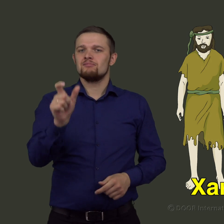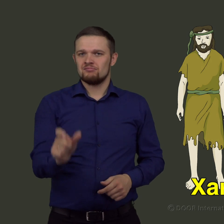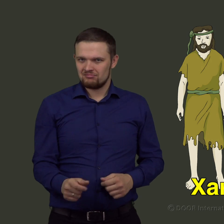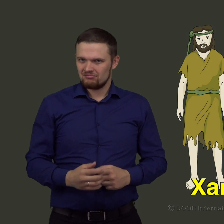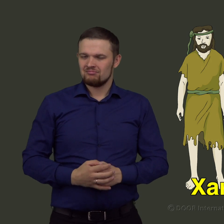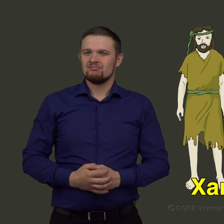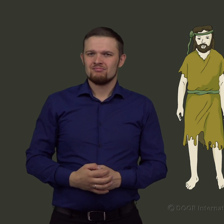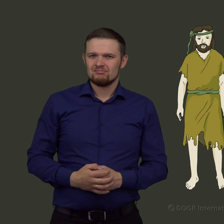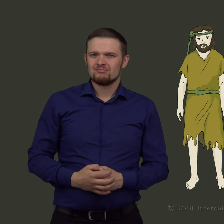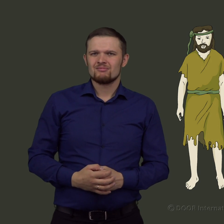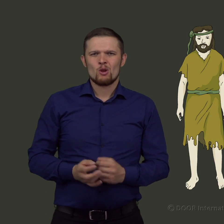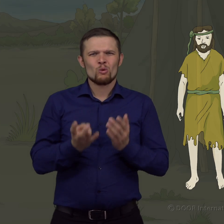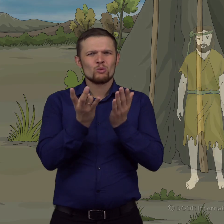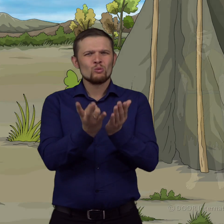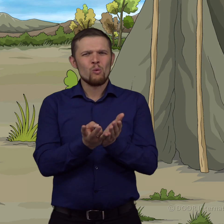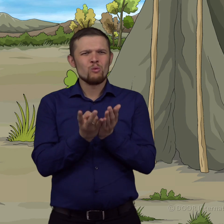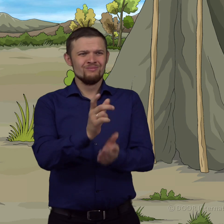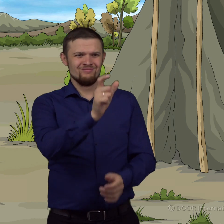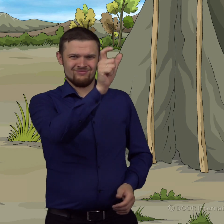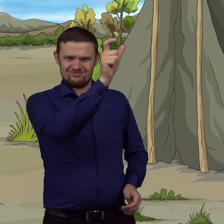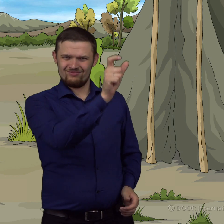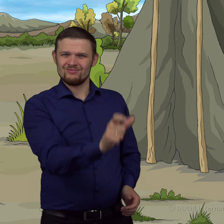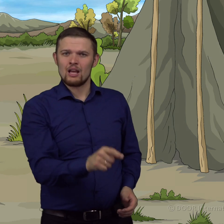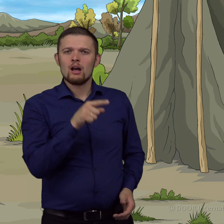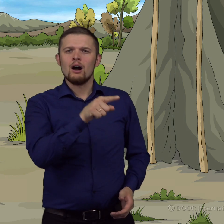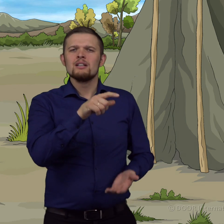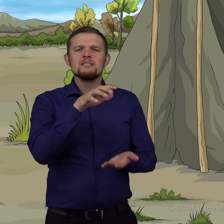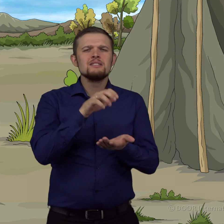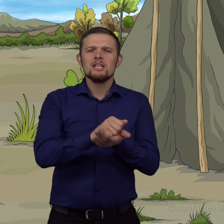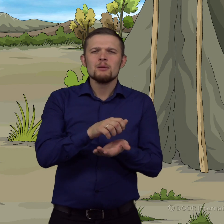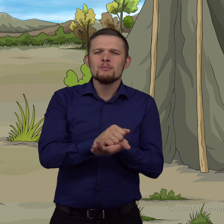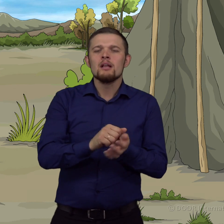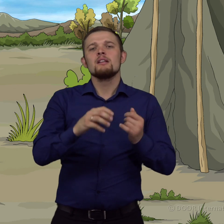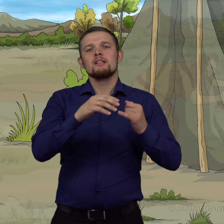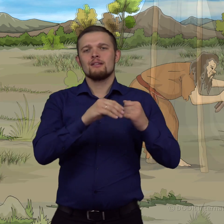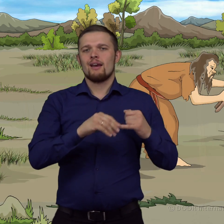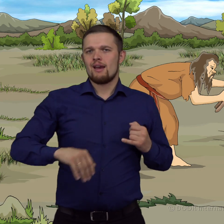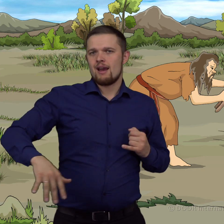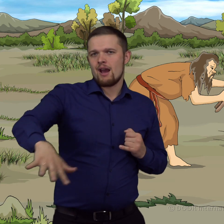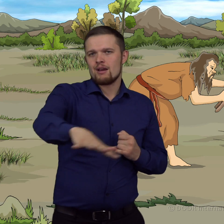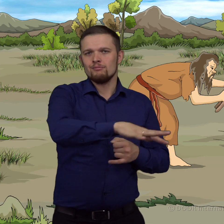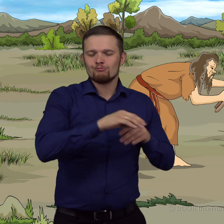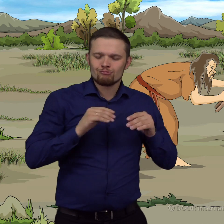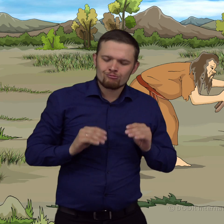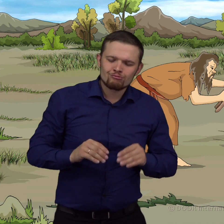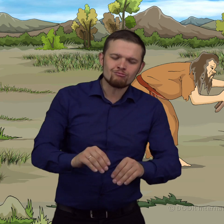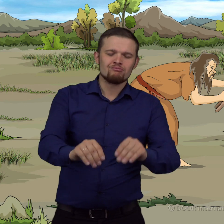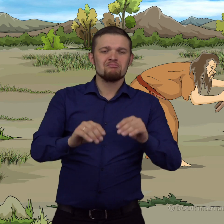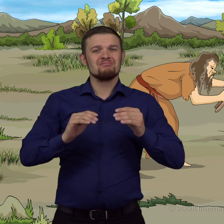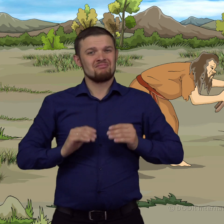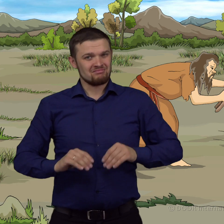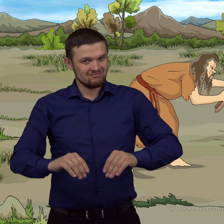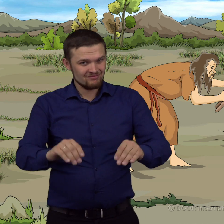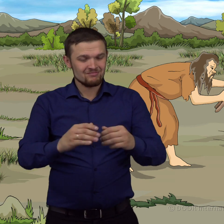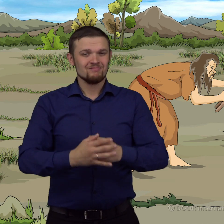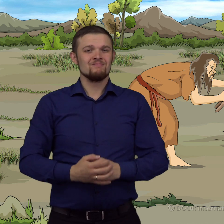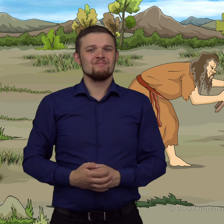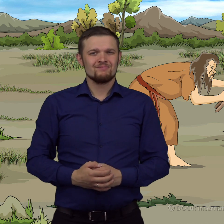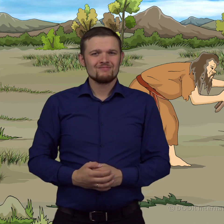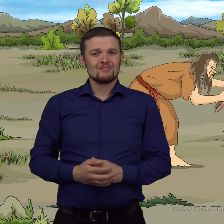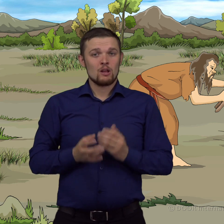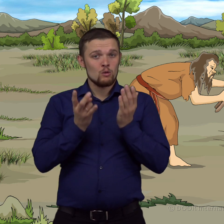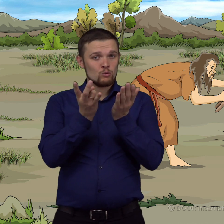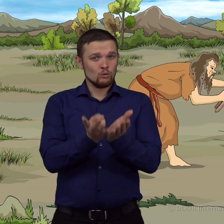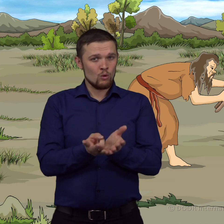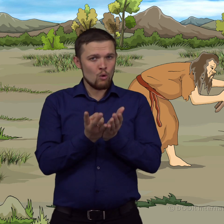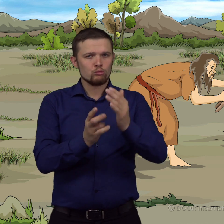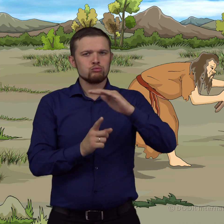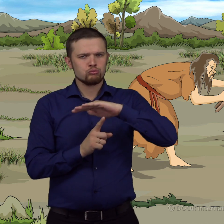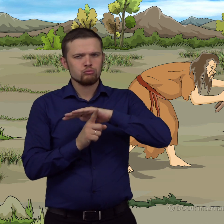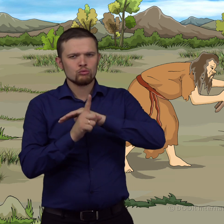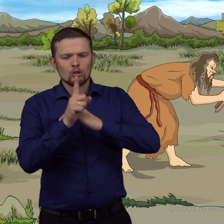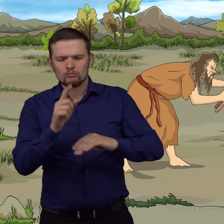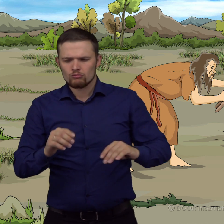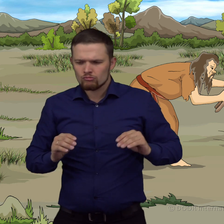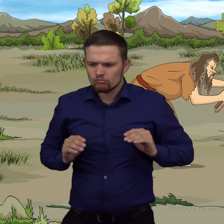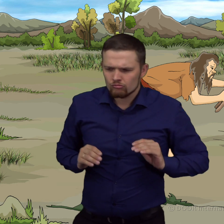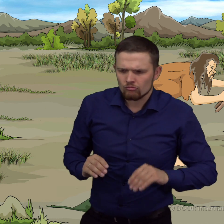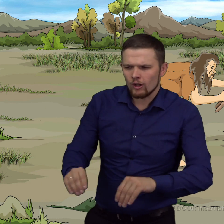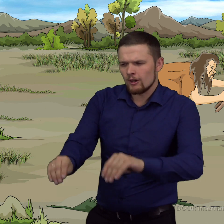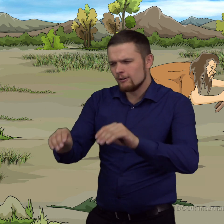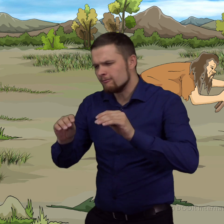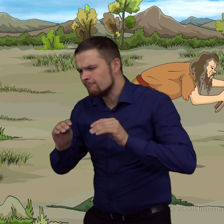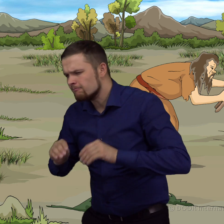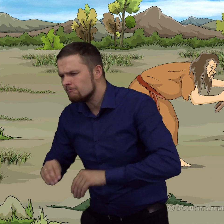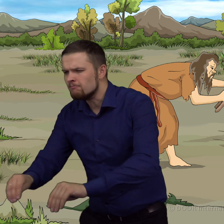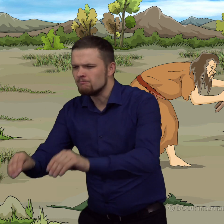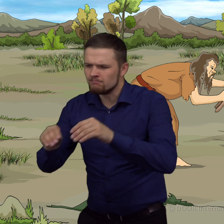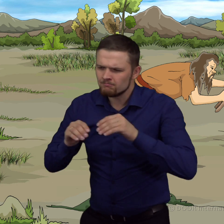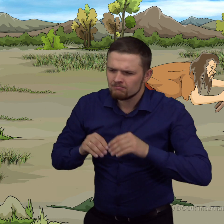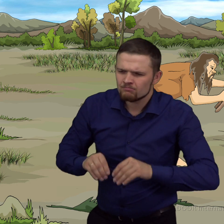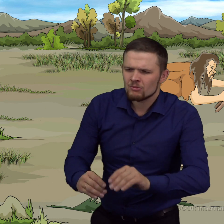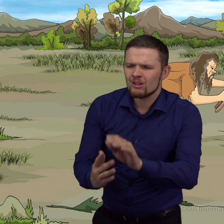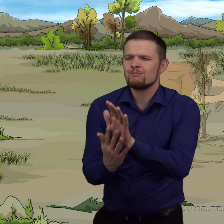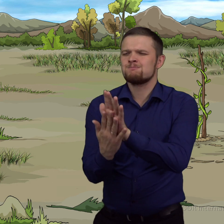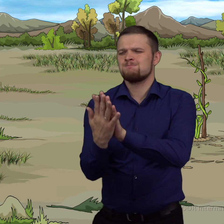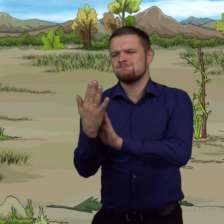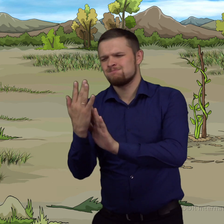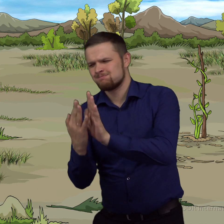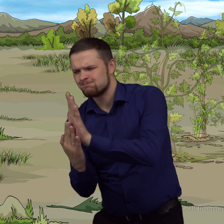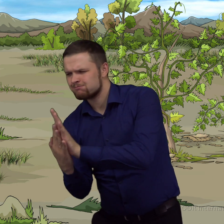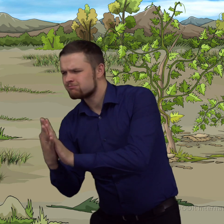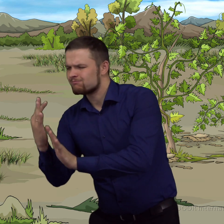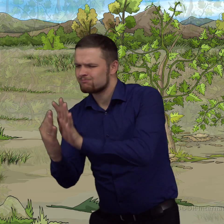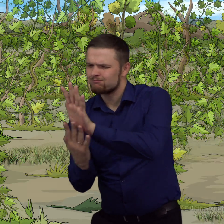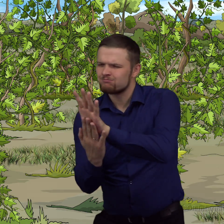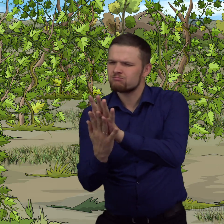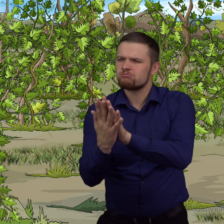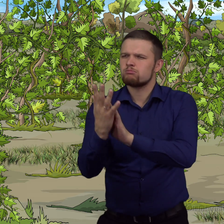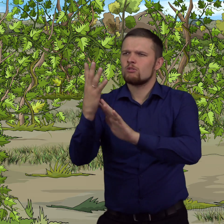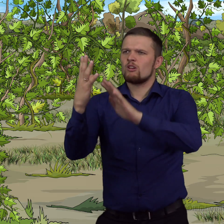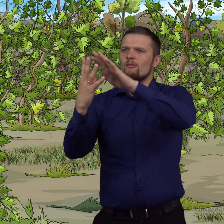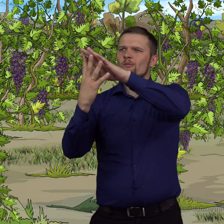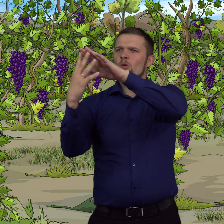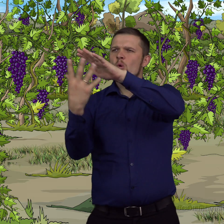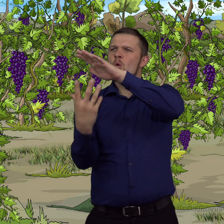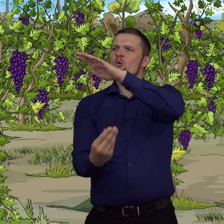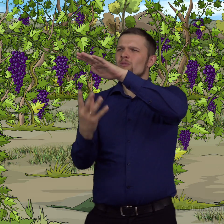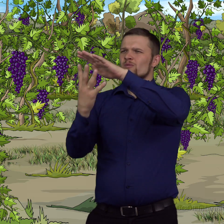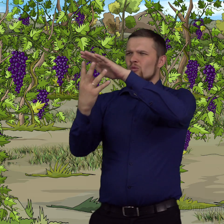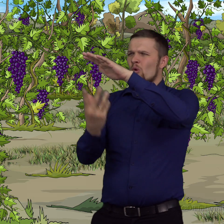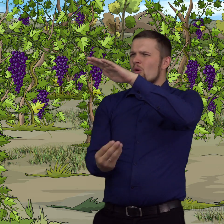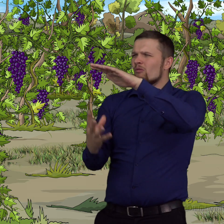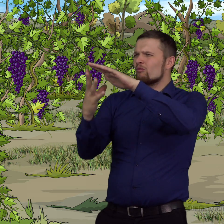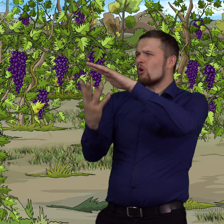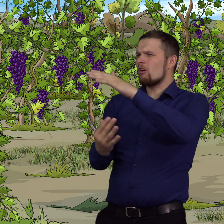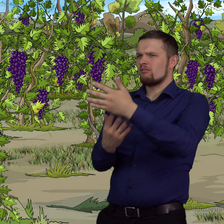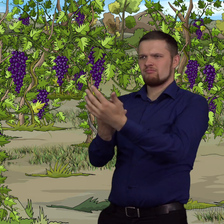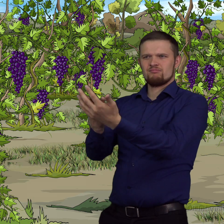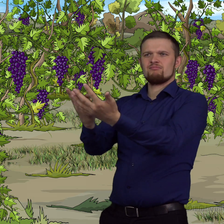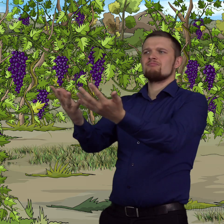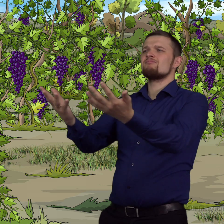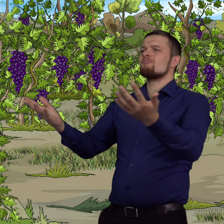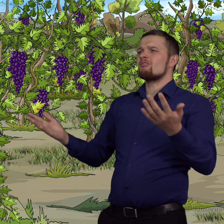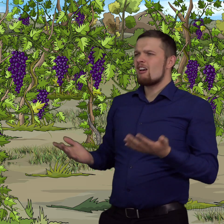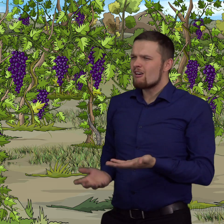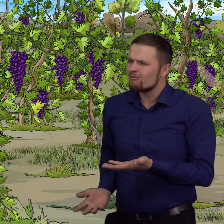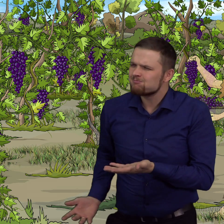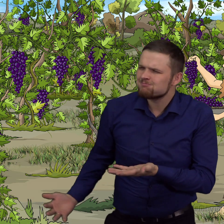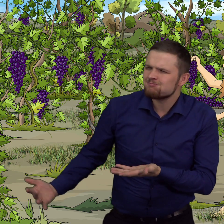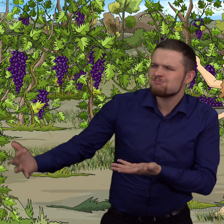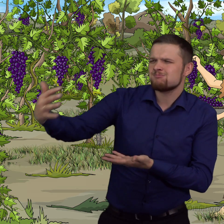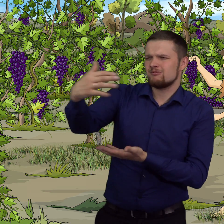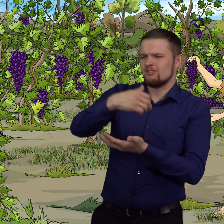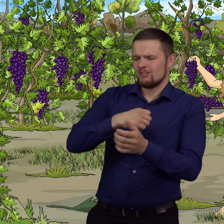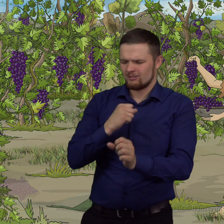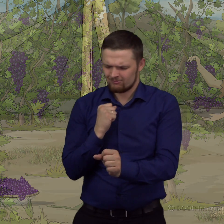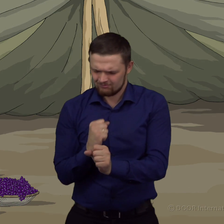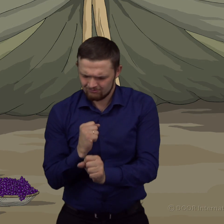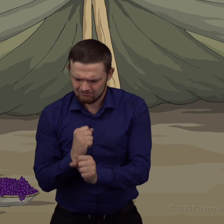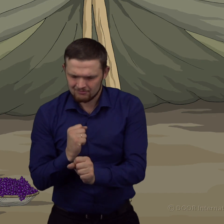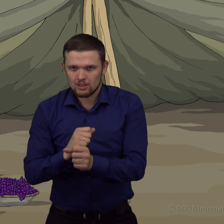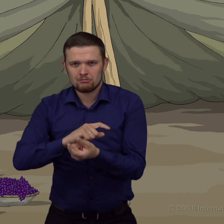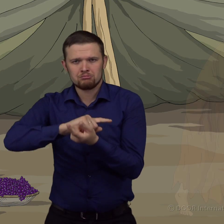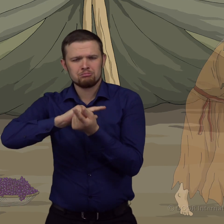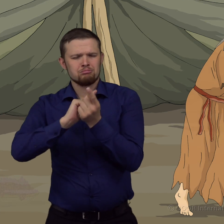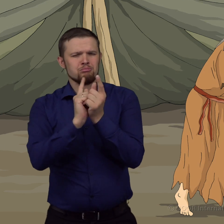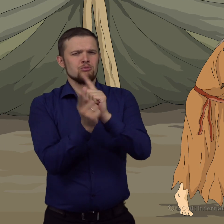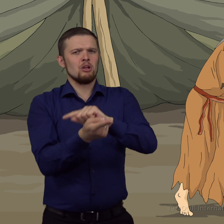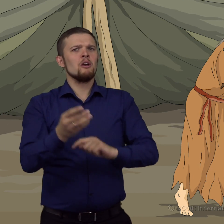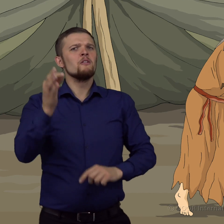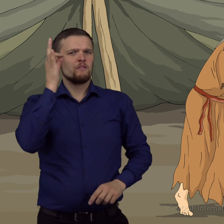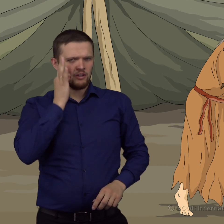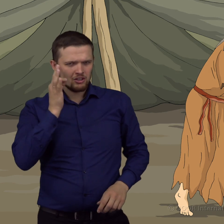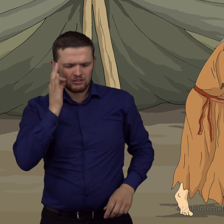Now Noah, a man of the soil, proceeded to plant a vineyard.